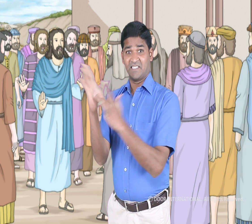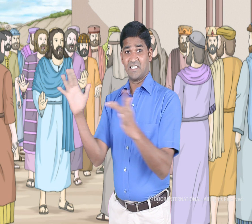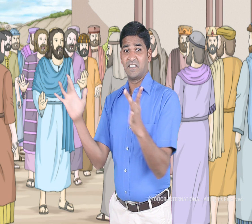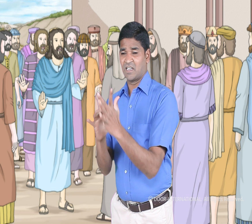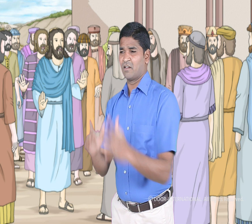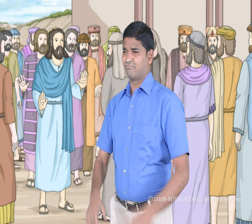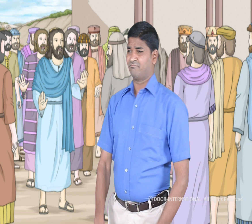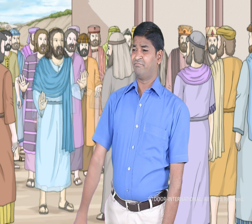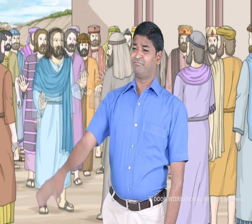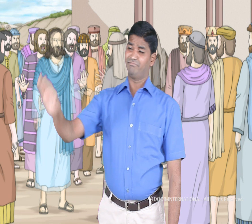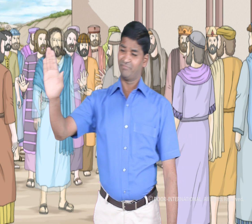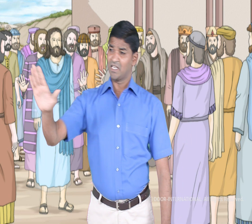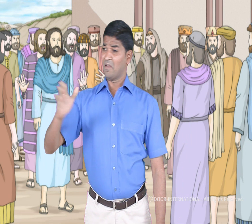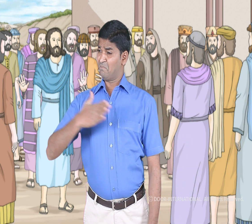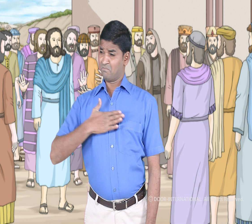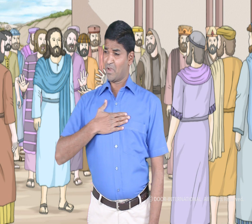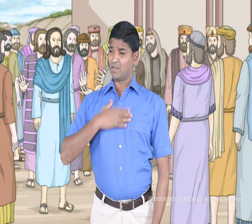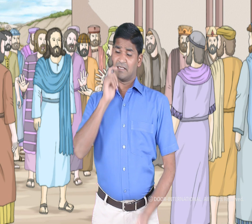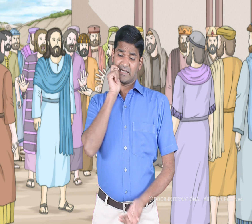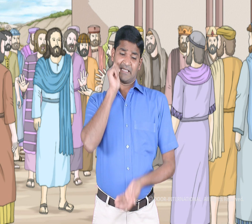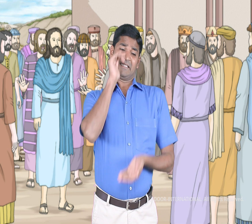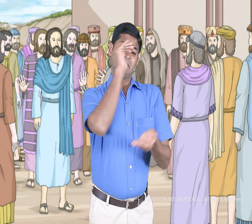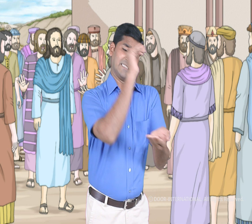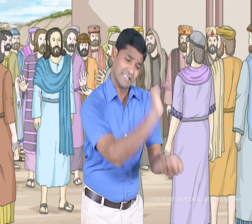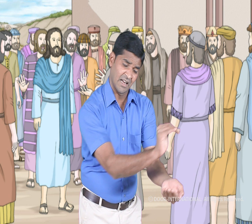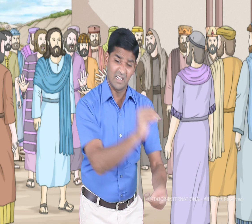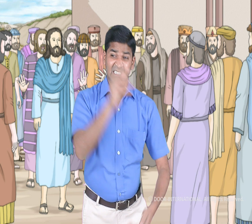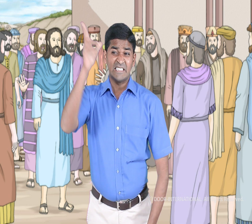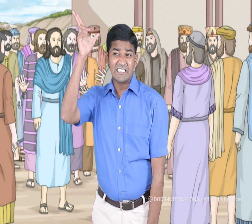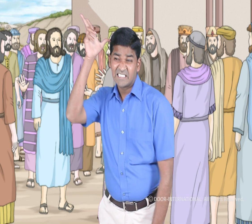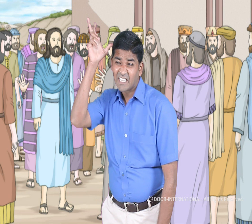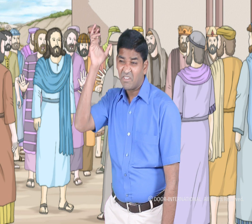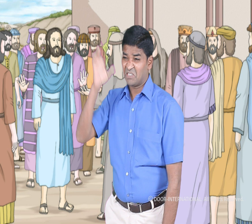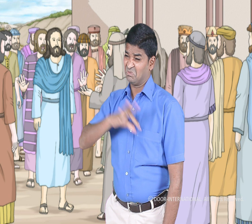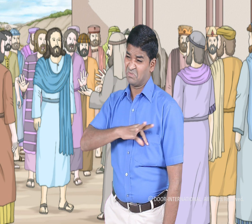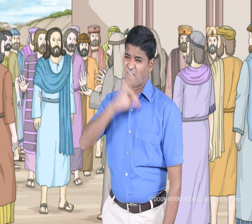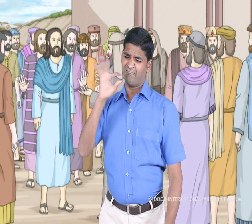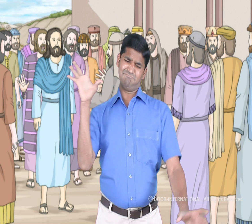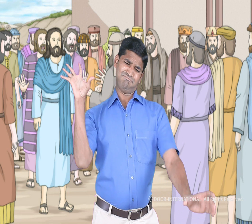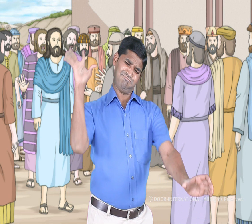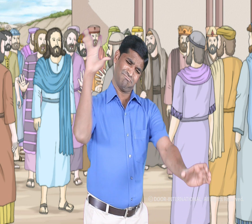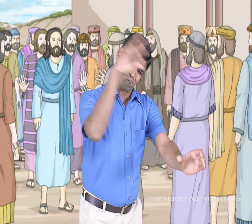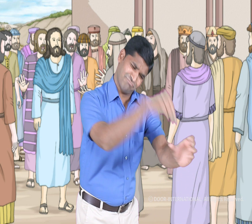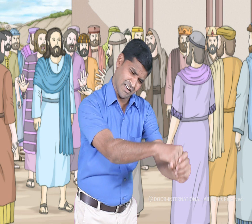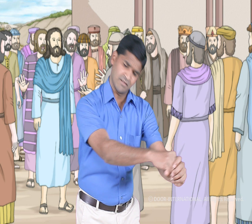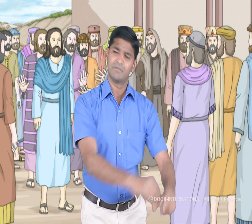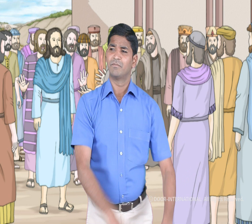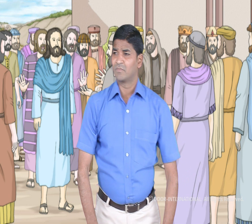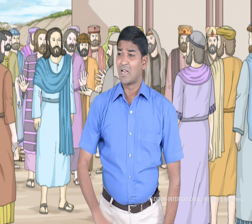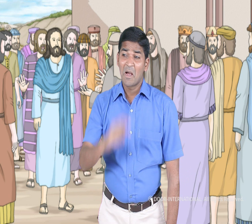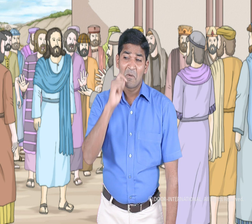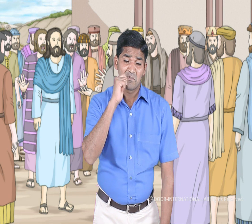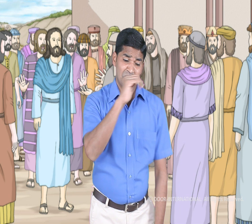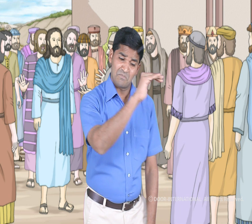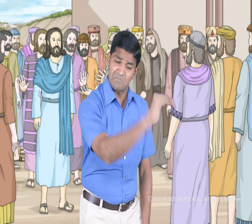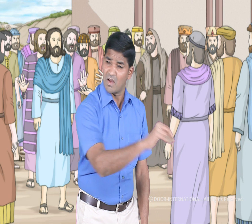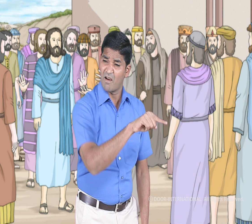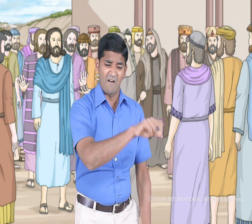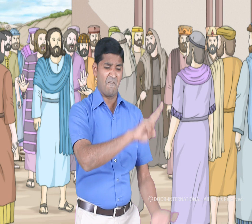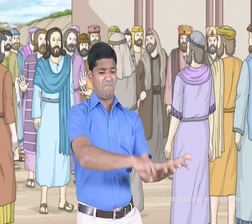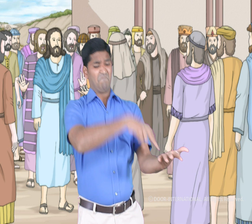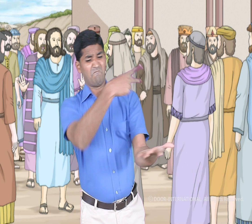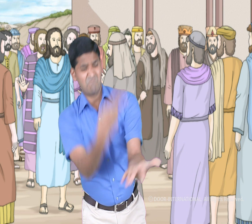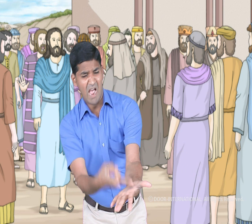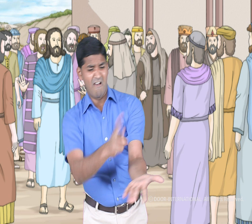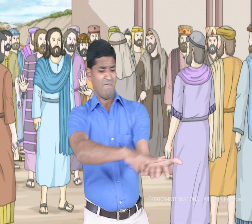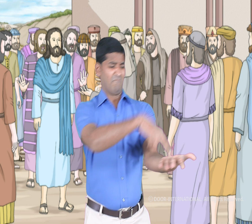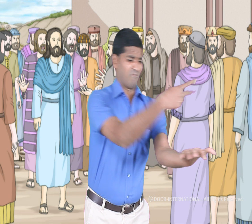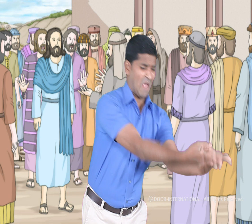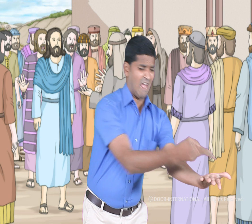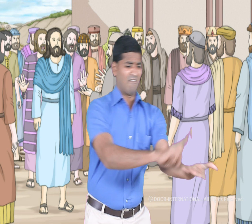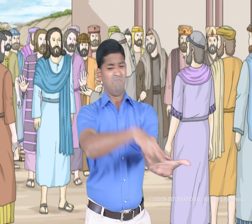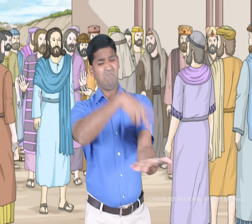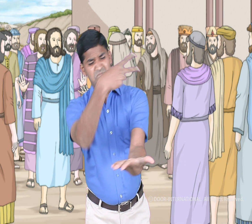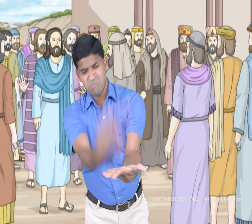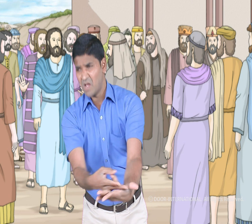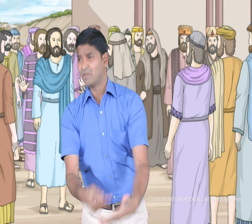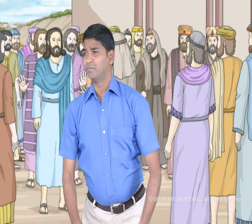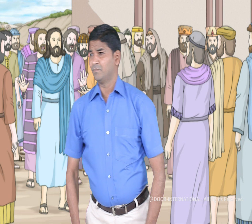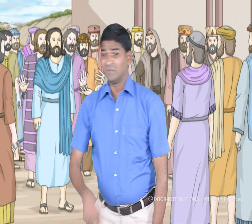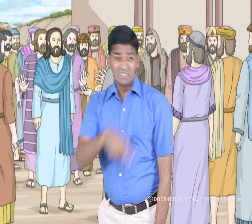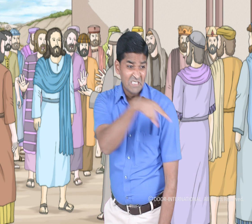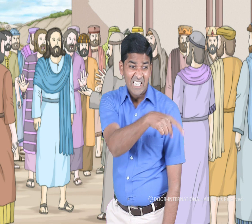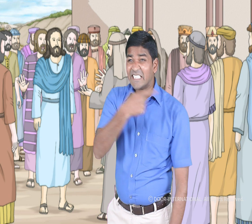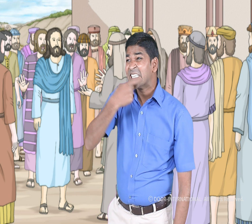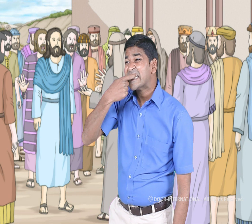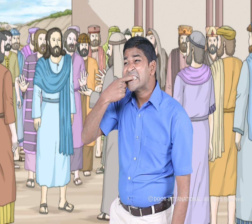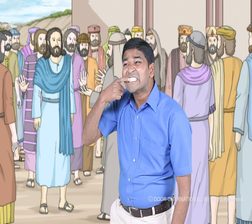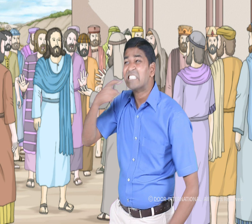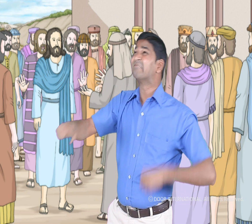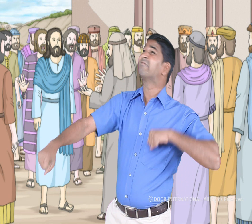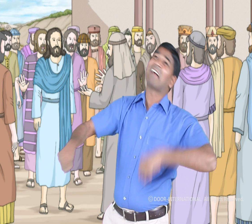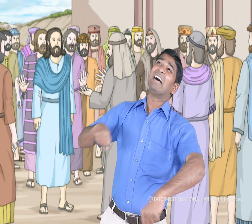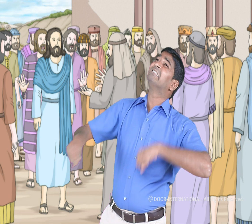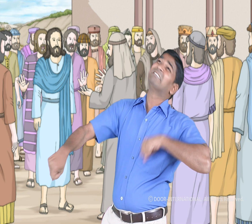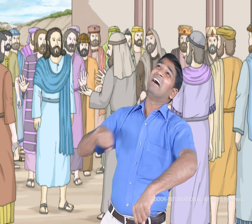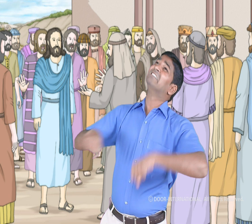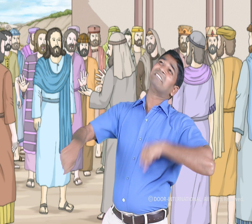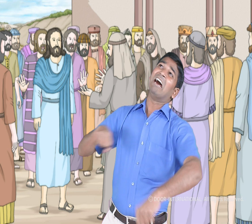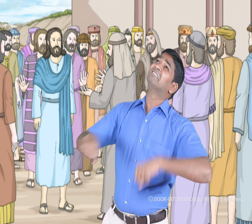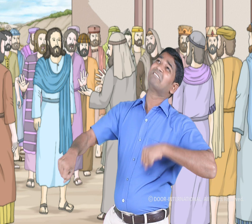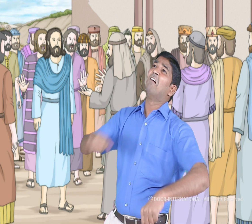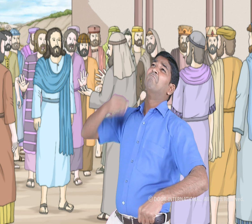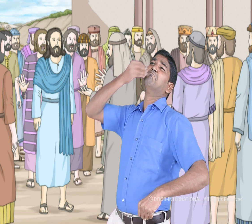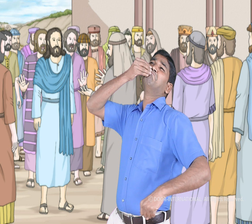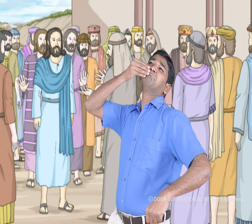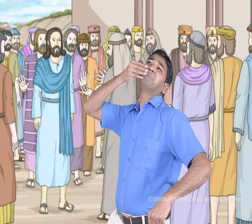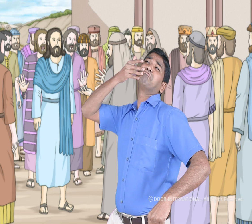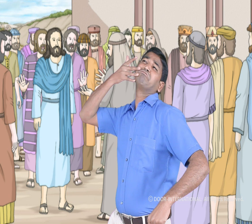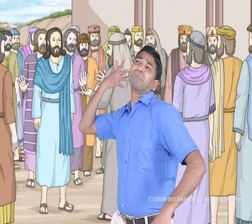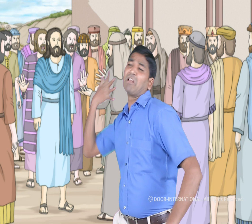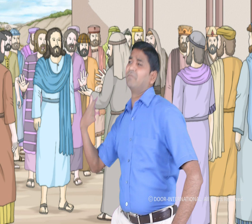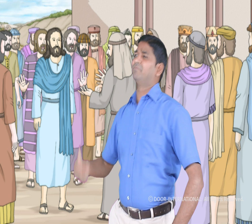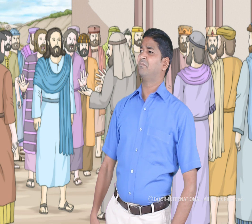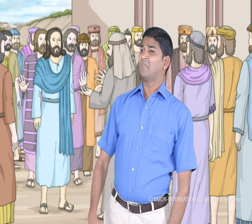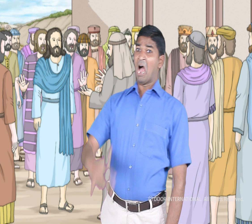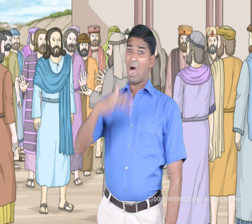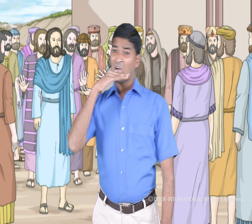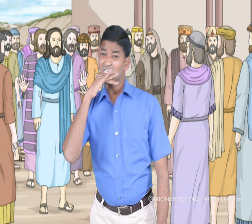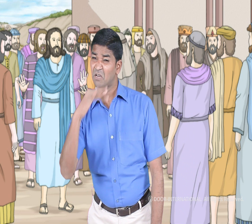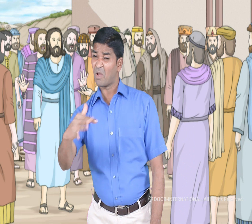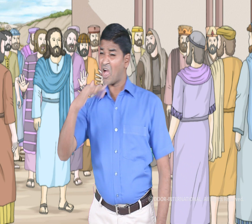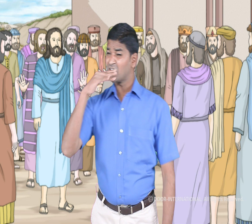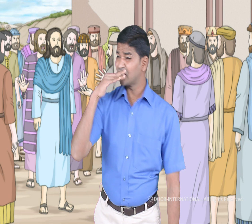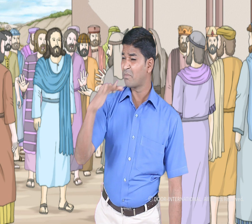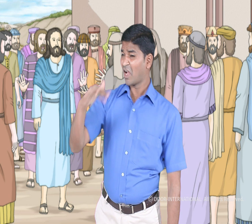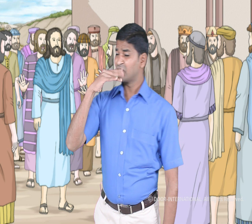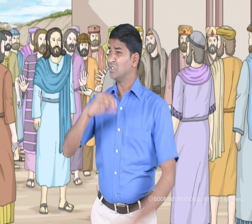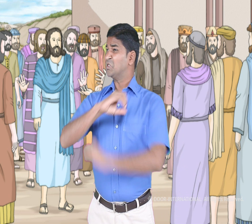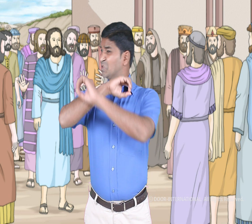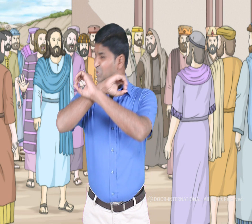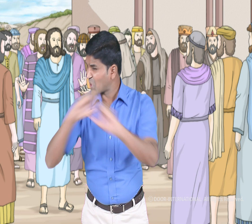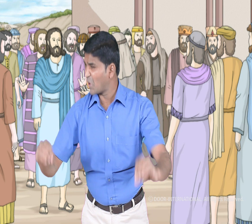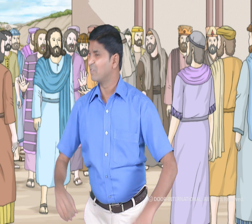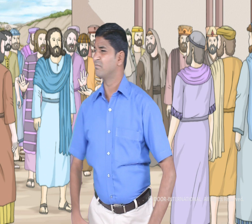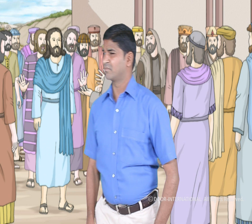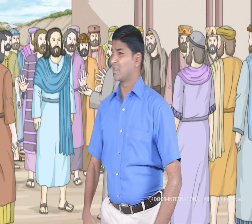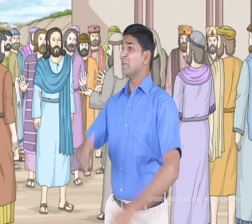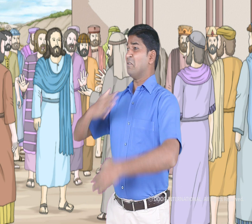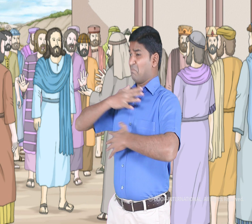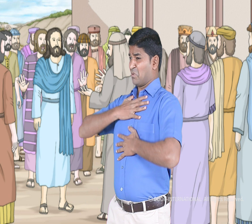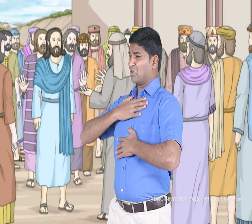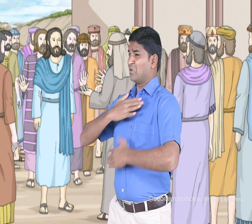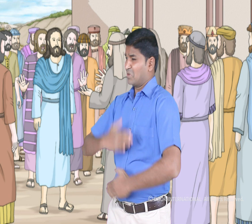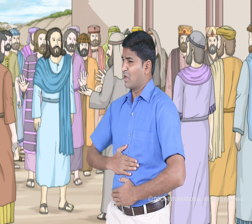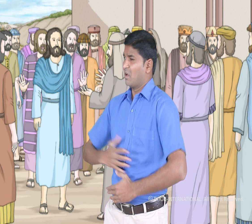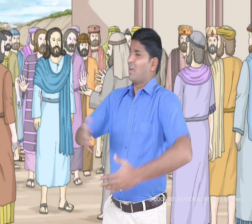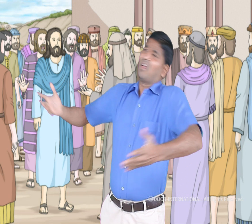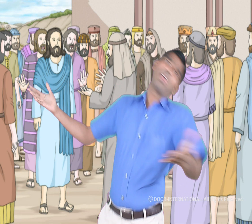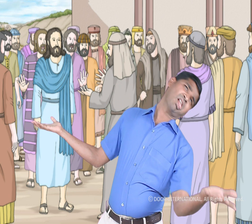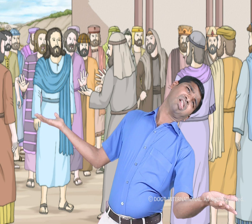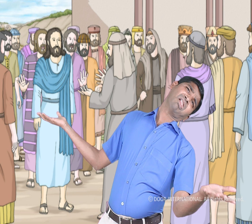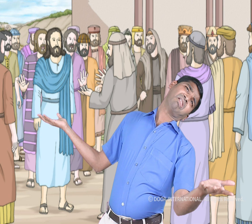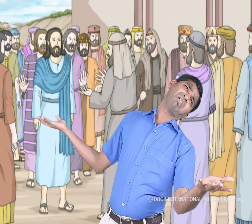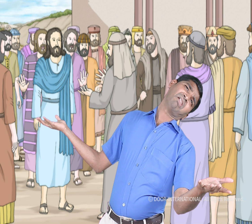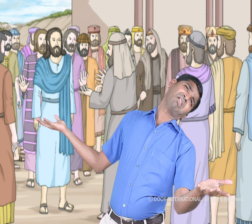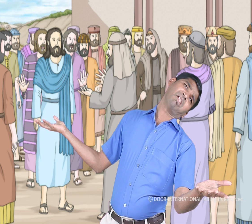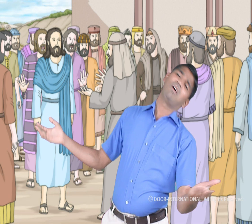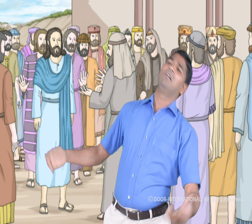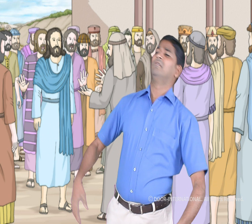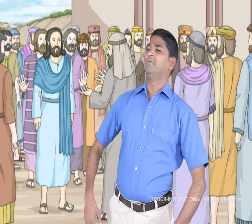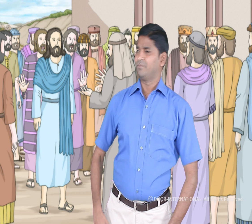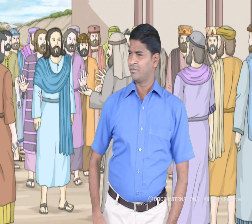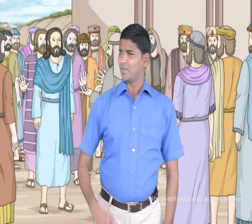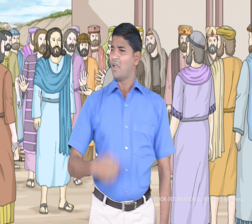Someone in the crowd replied, “Teacher, I brought You my son, who has a spirit that makes him mute.